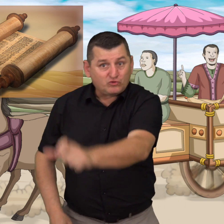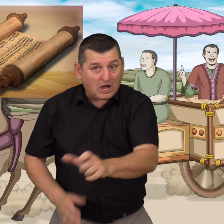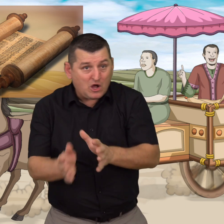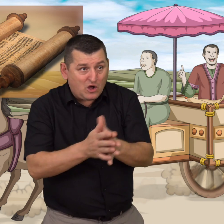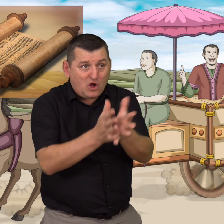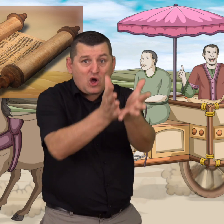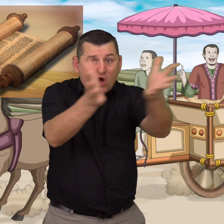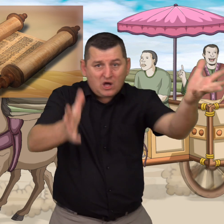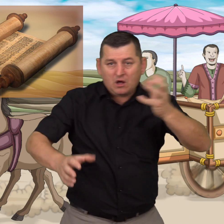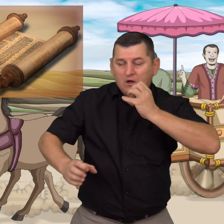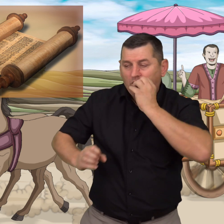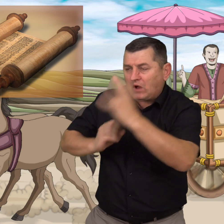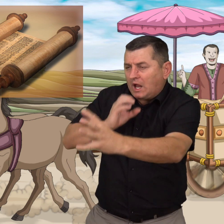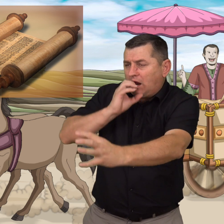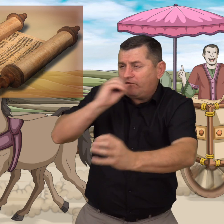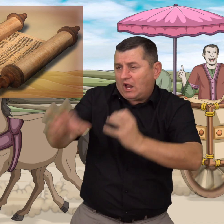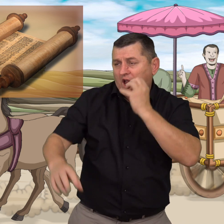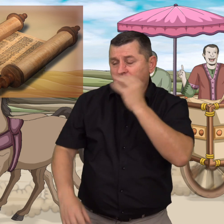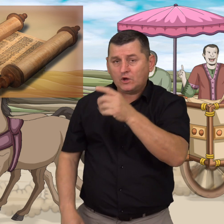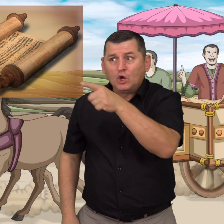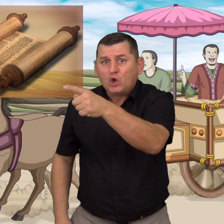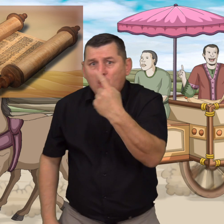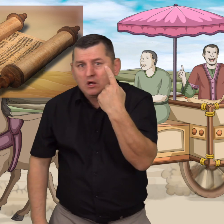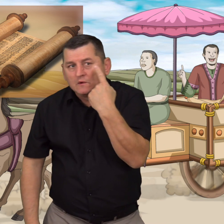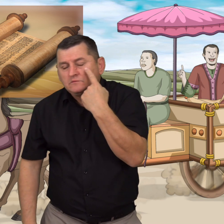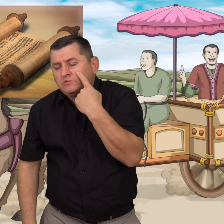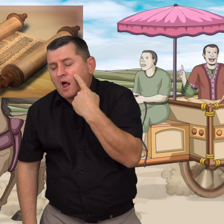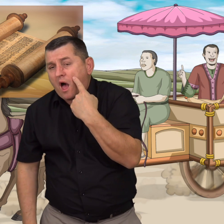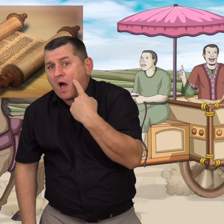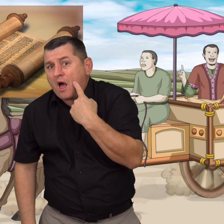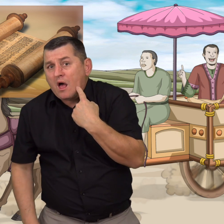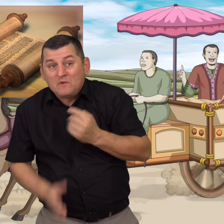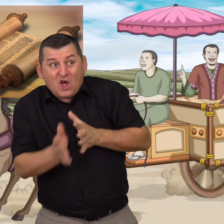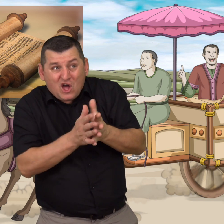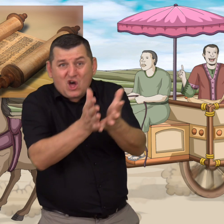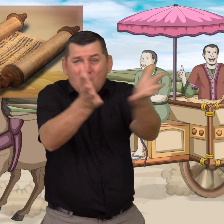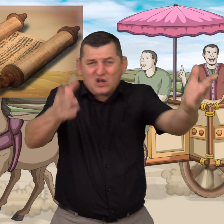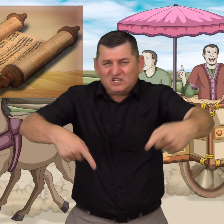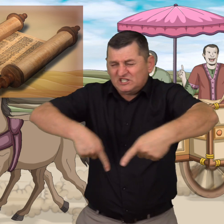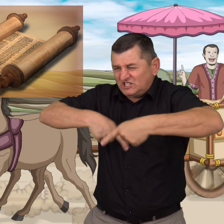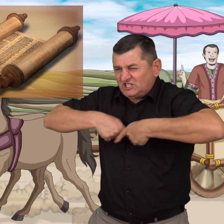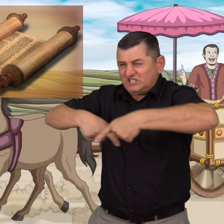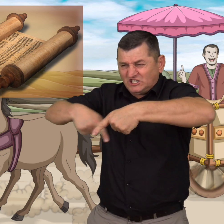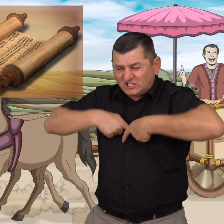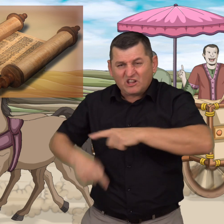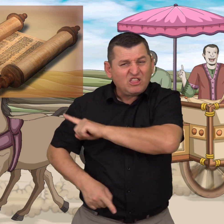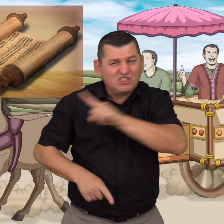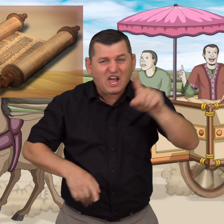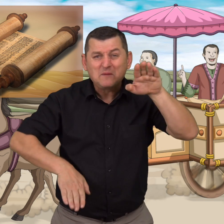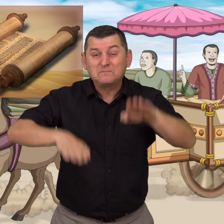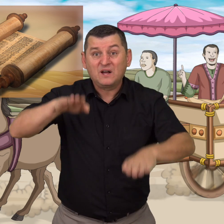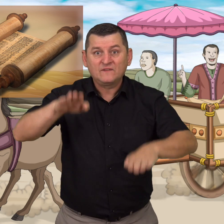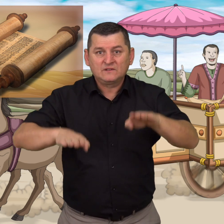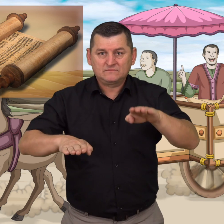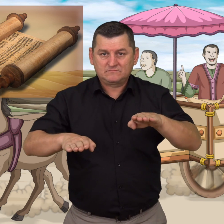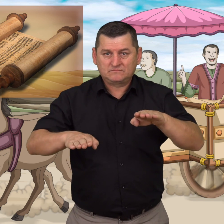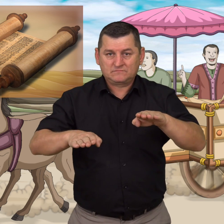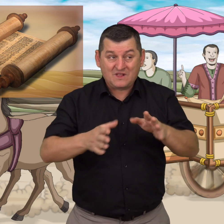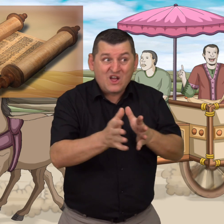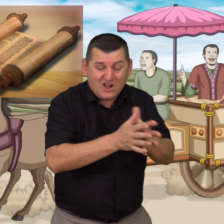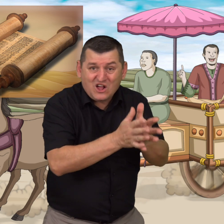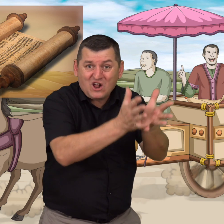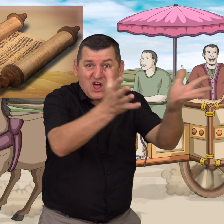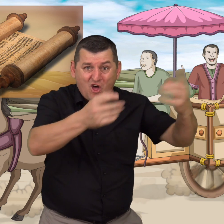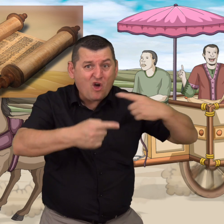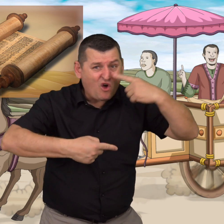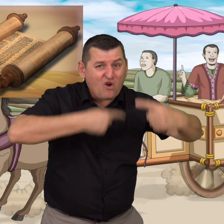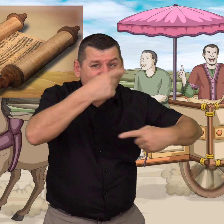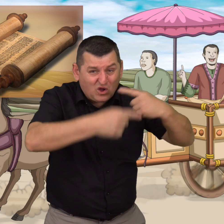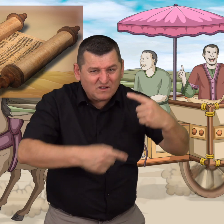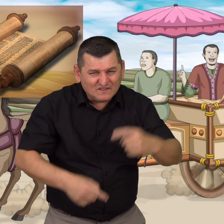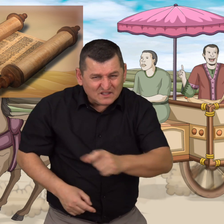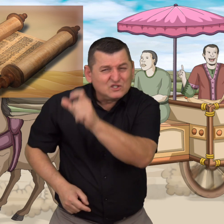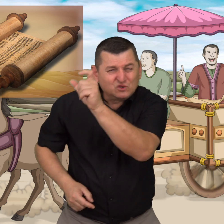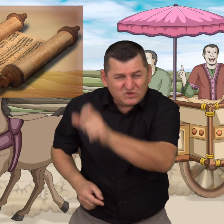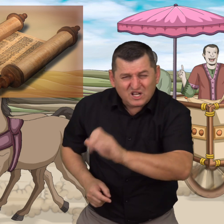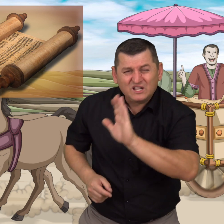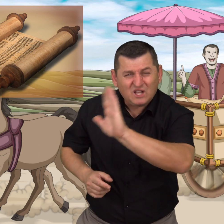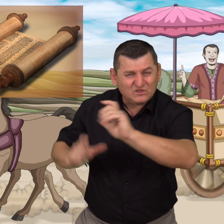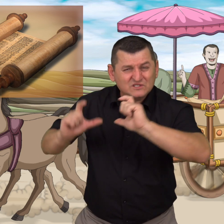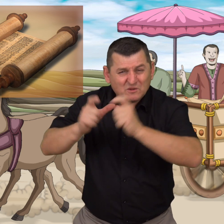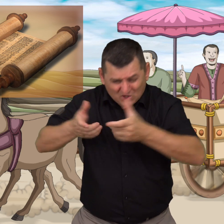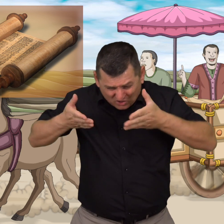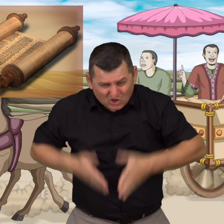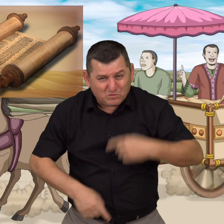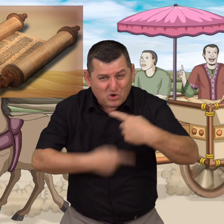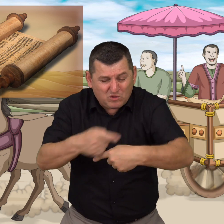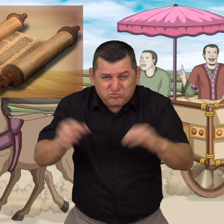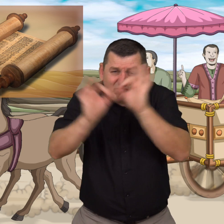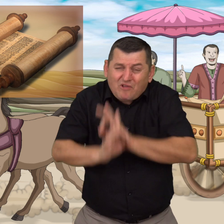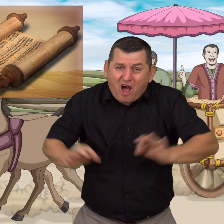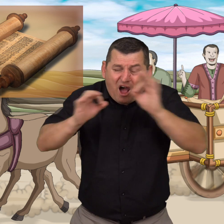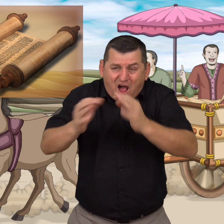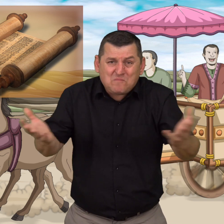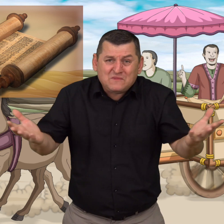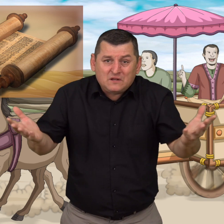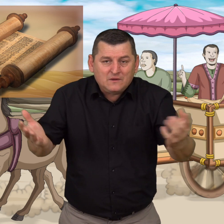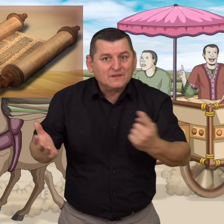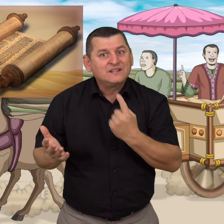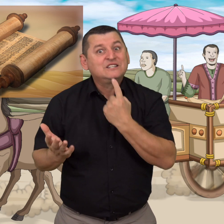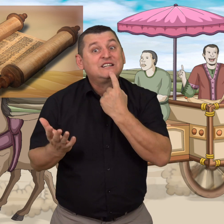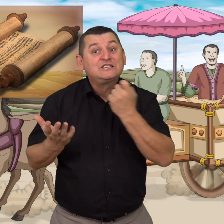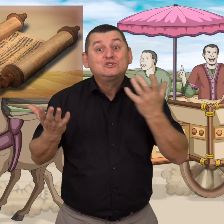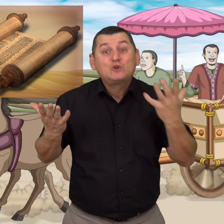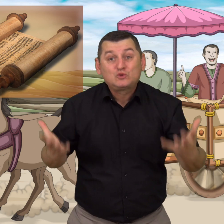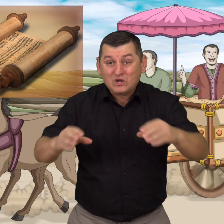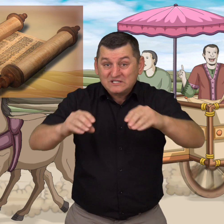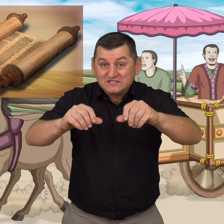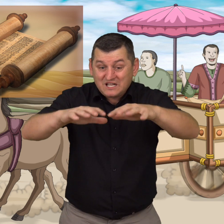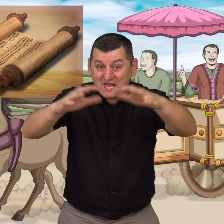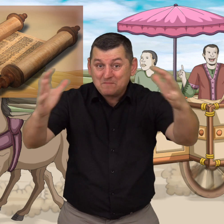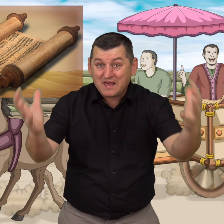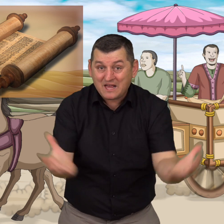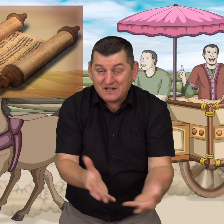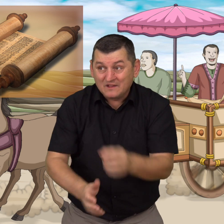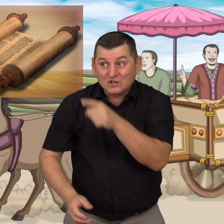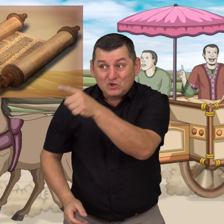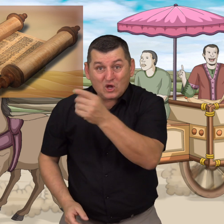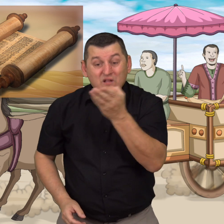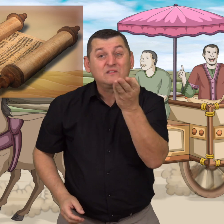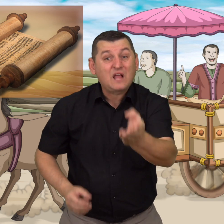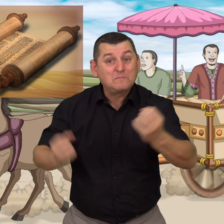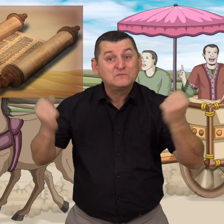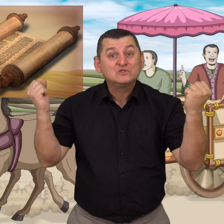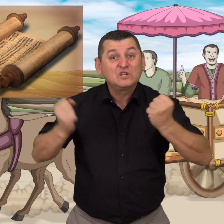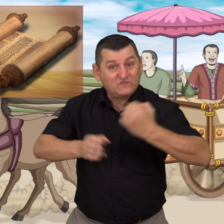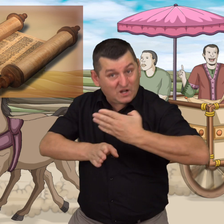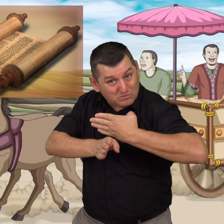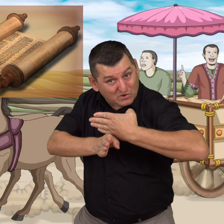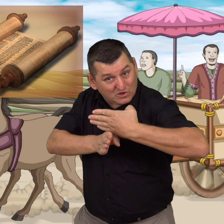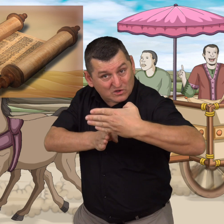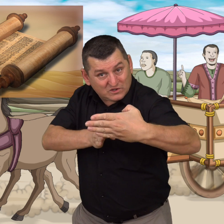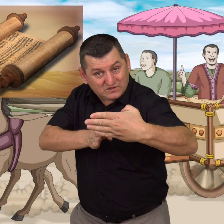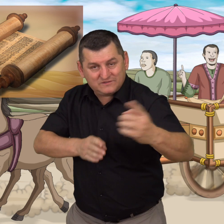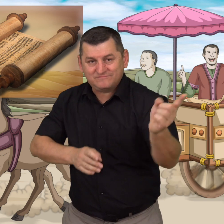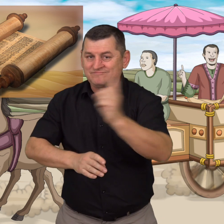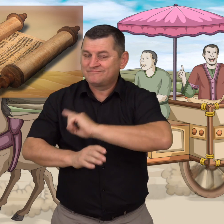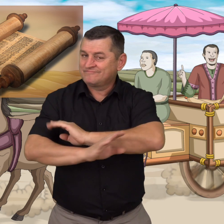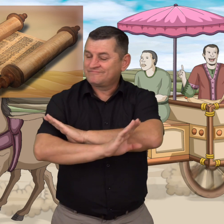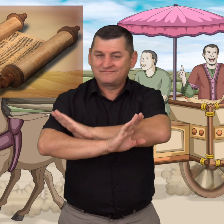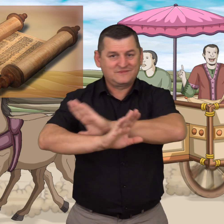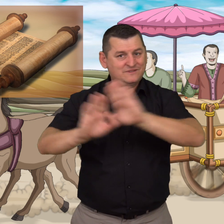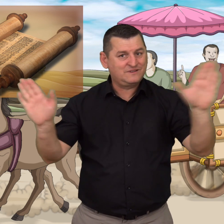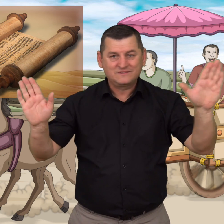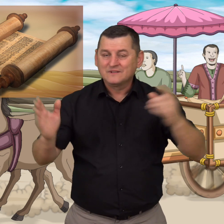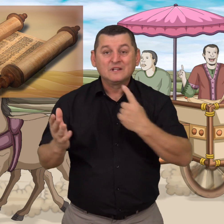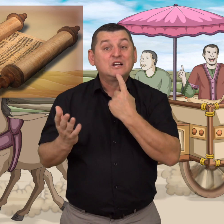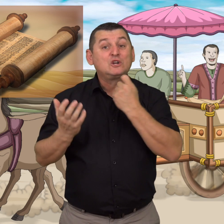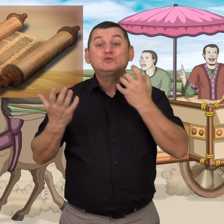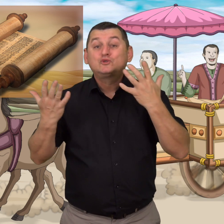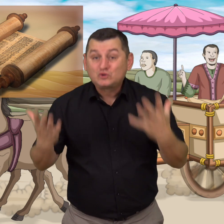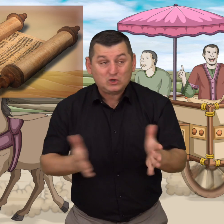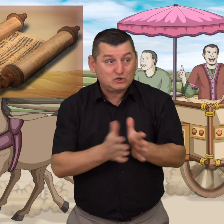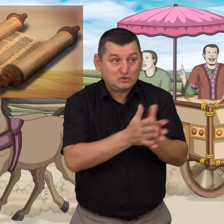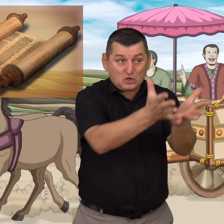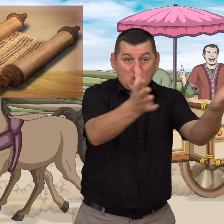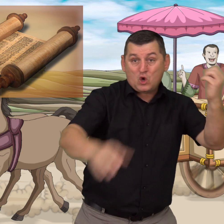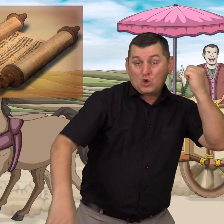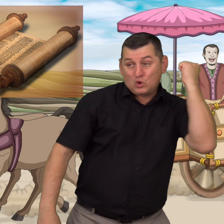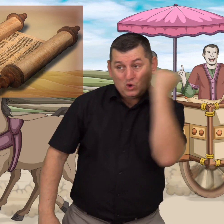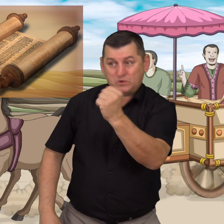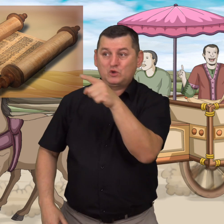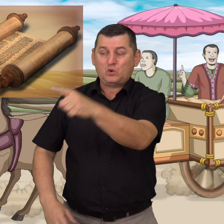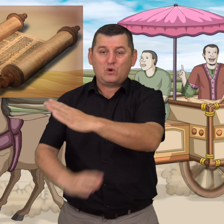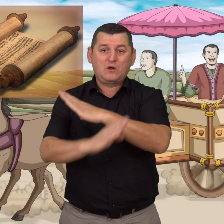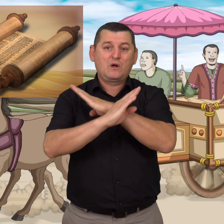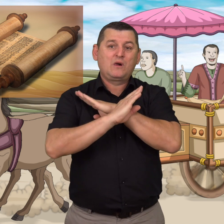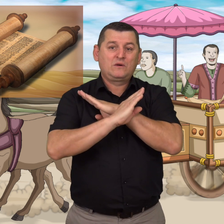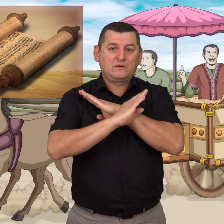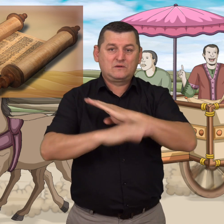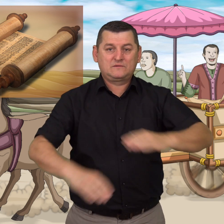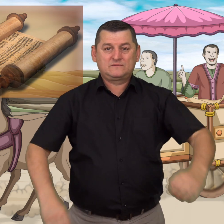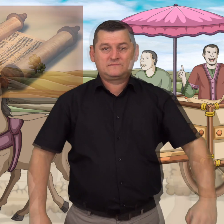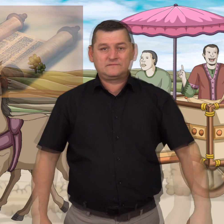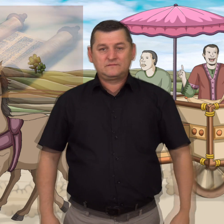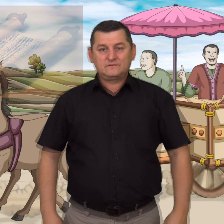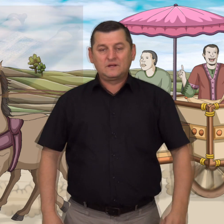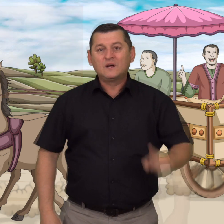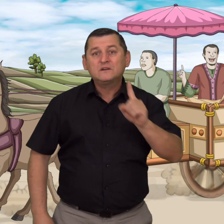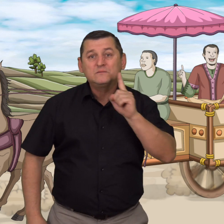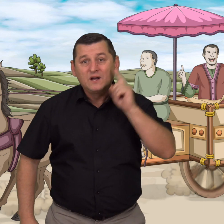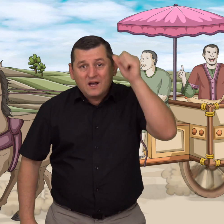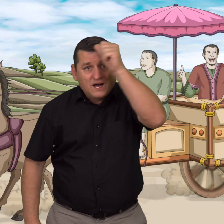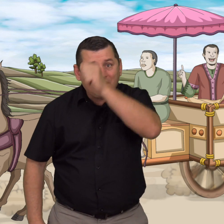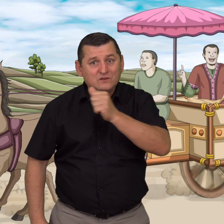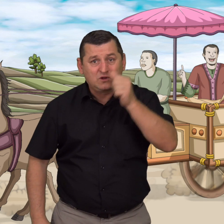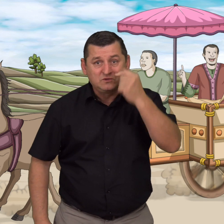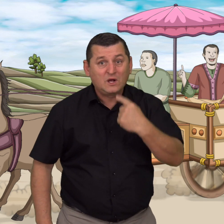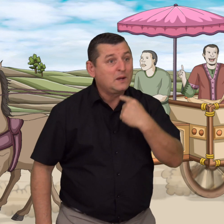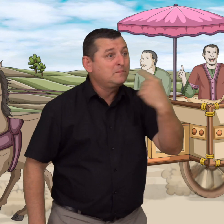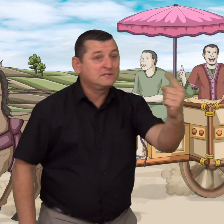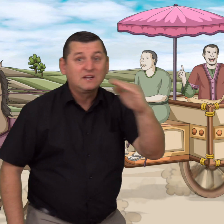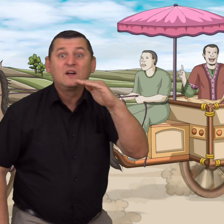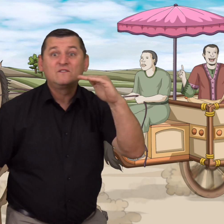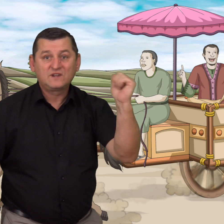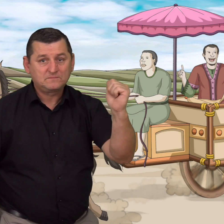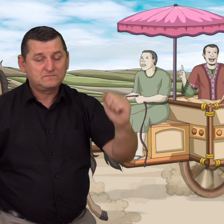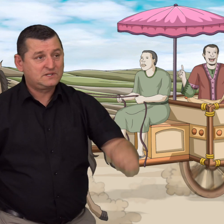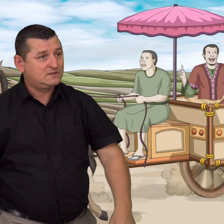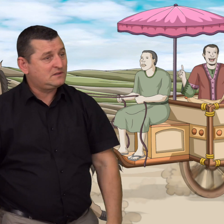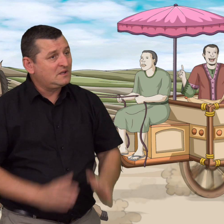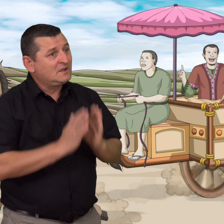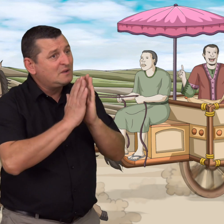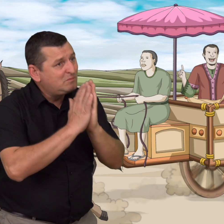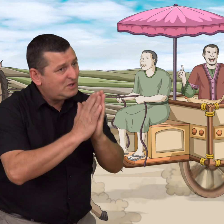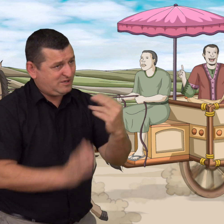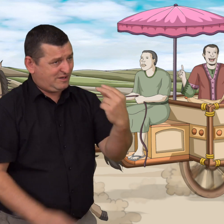In His humiliation He was deprived of justice. Who can recount His descendants? For His life was removed from the earth.”